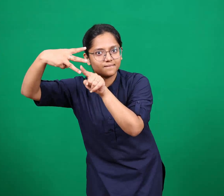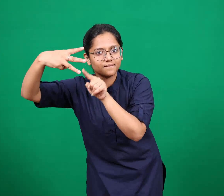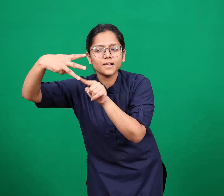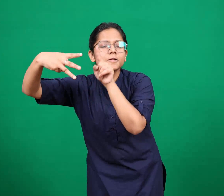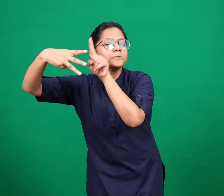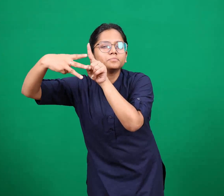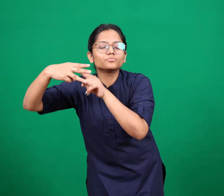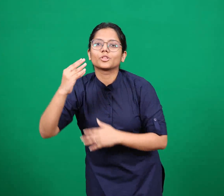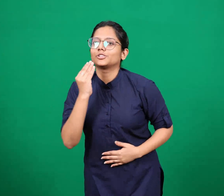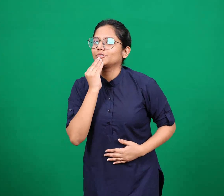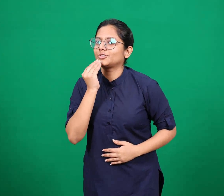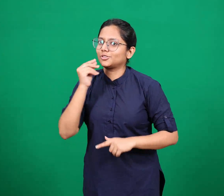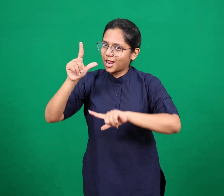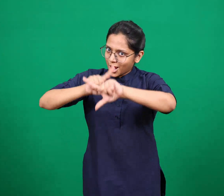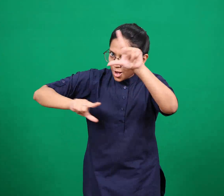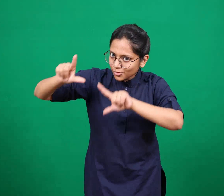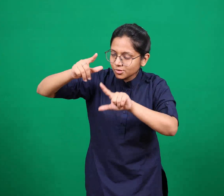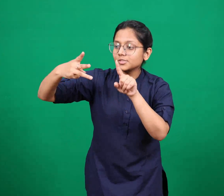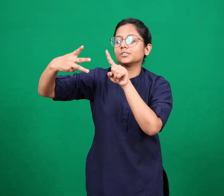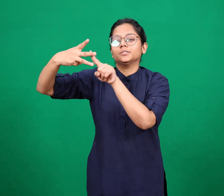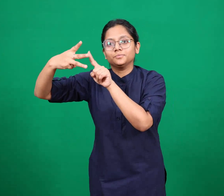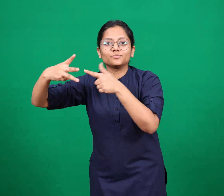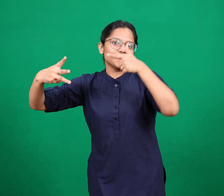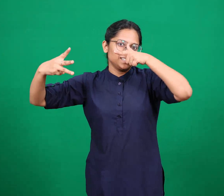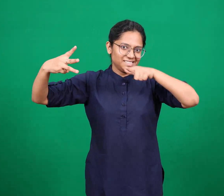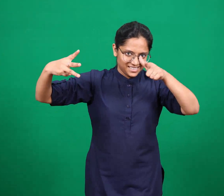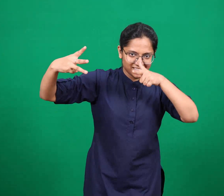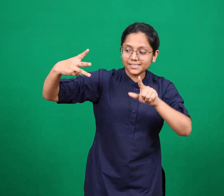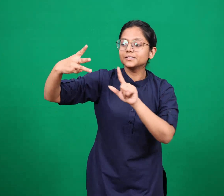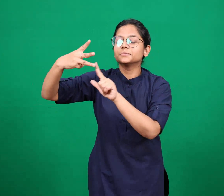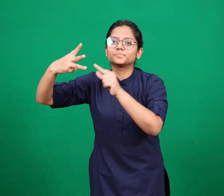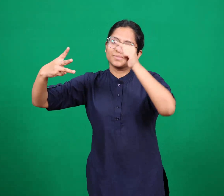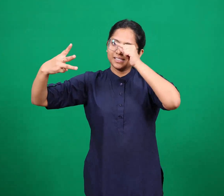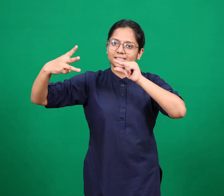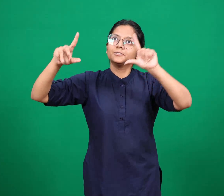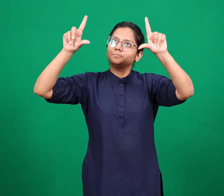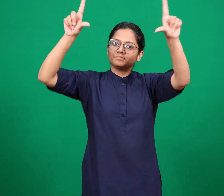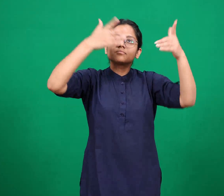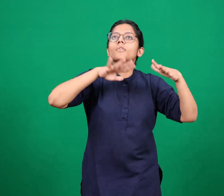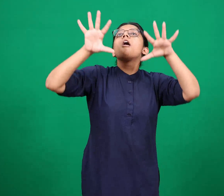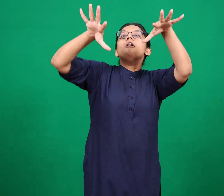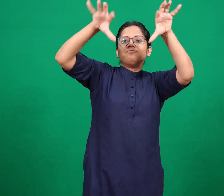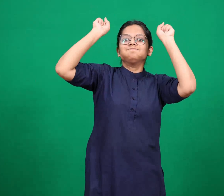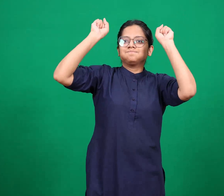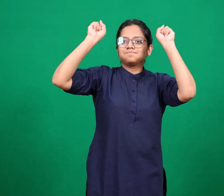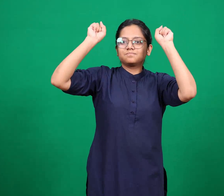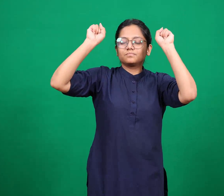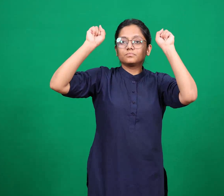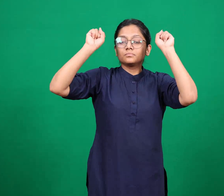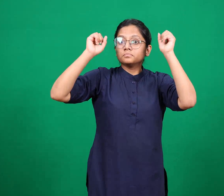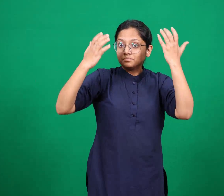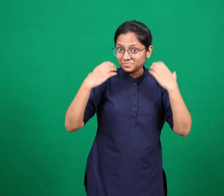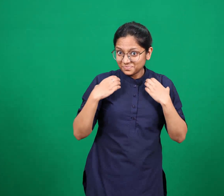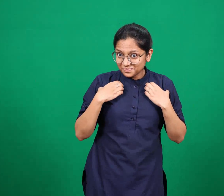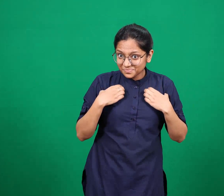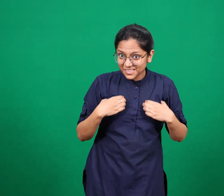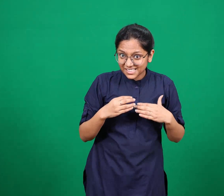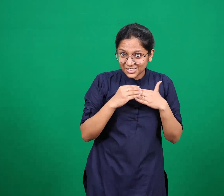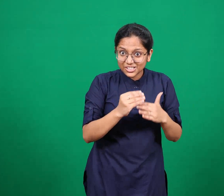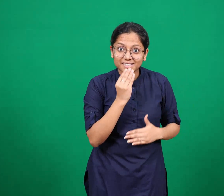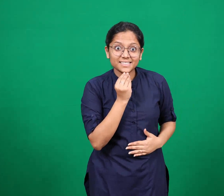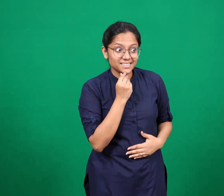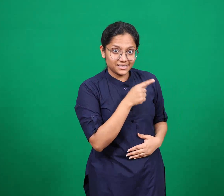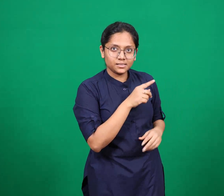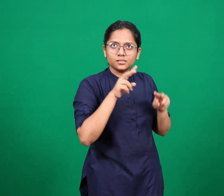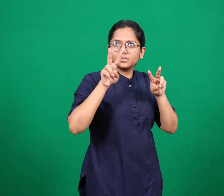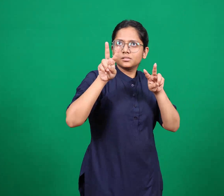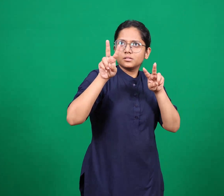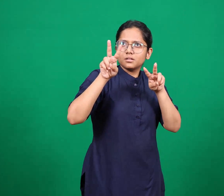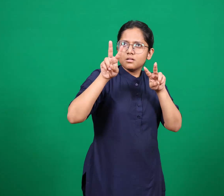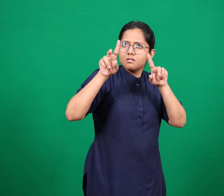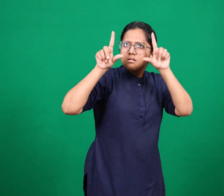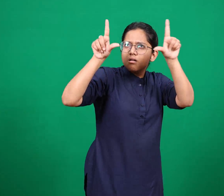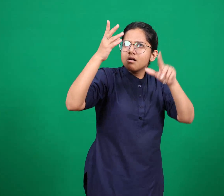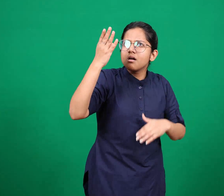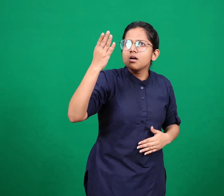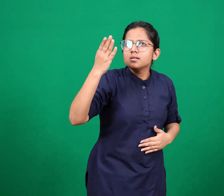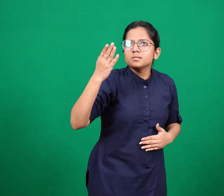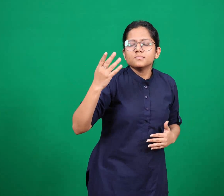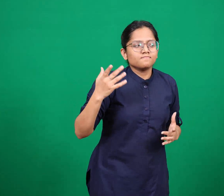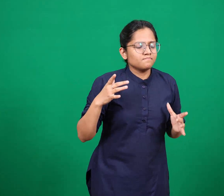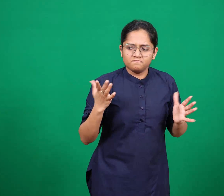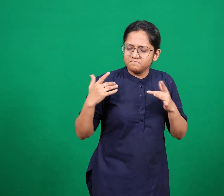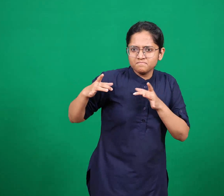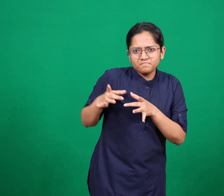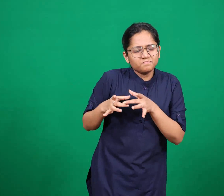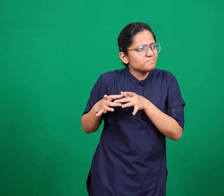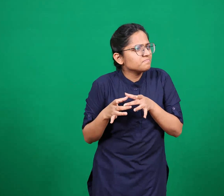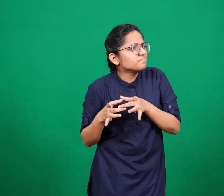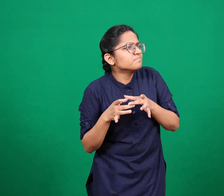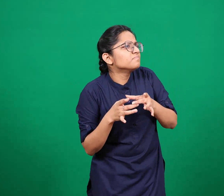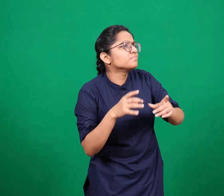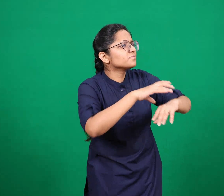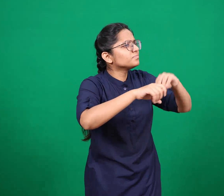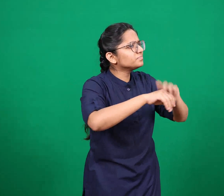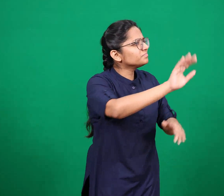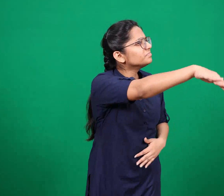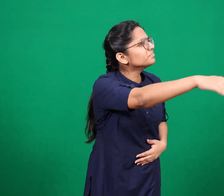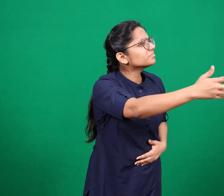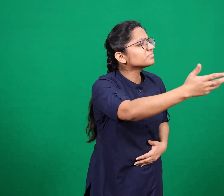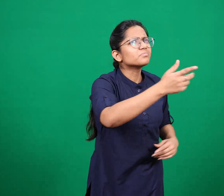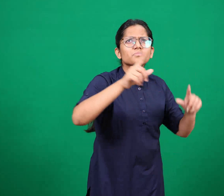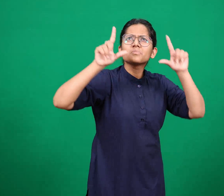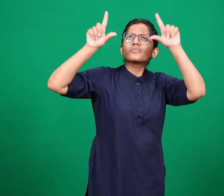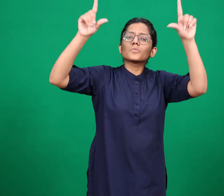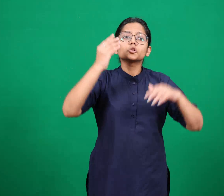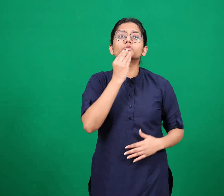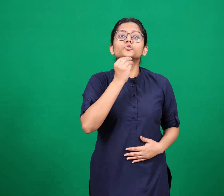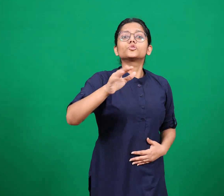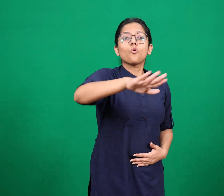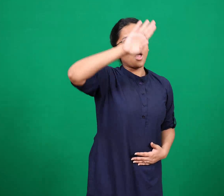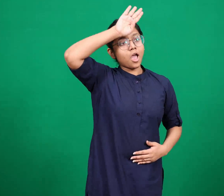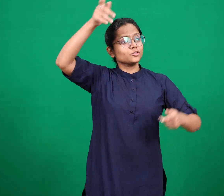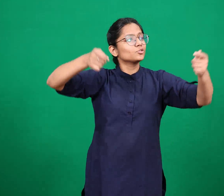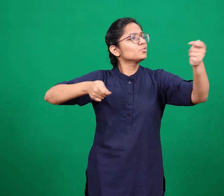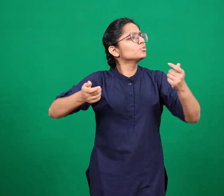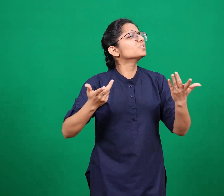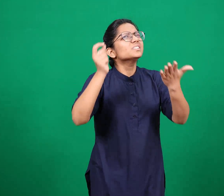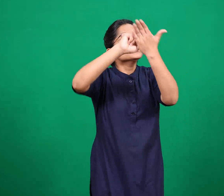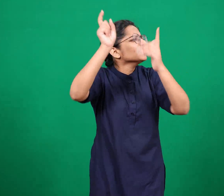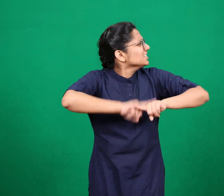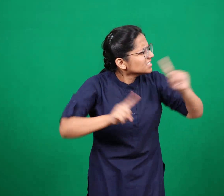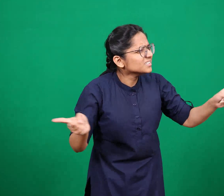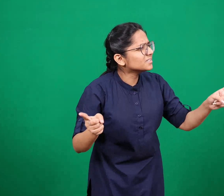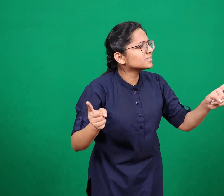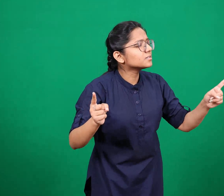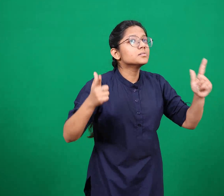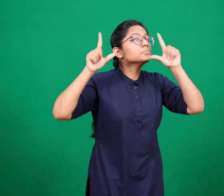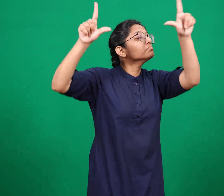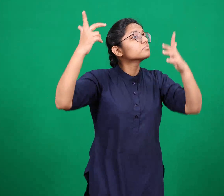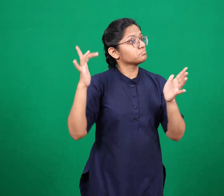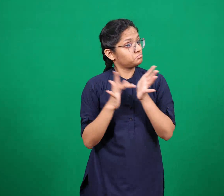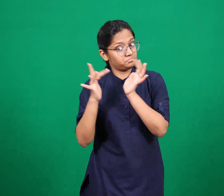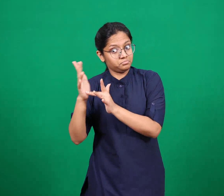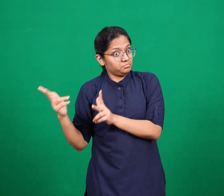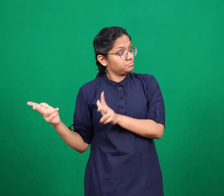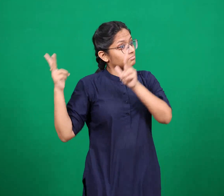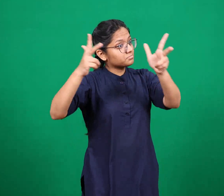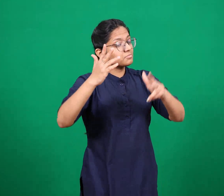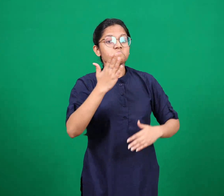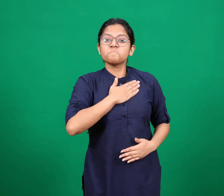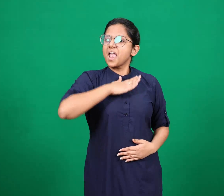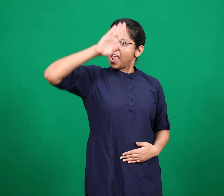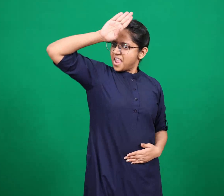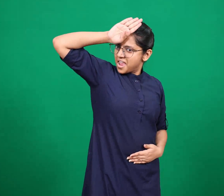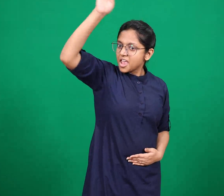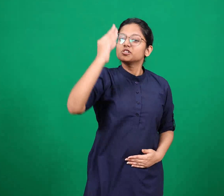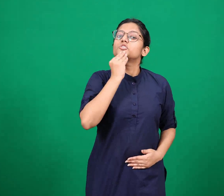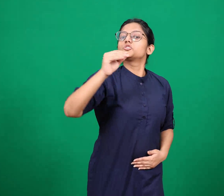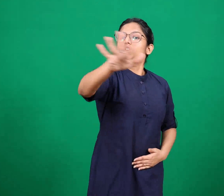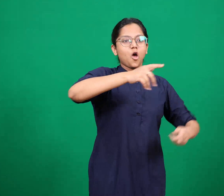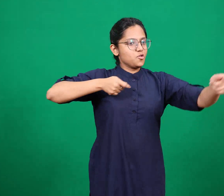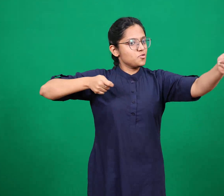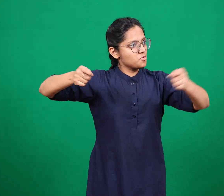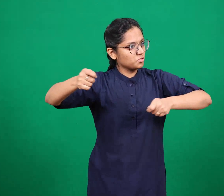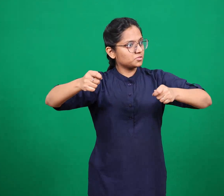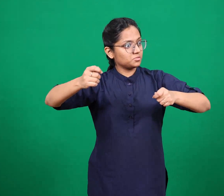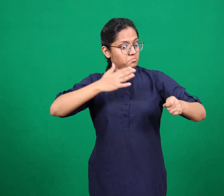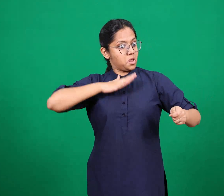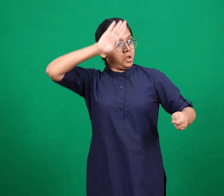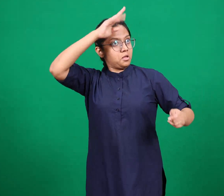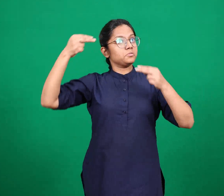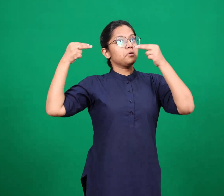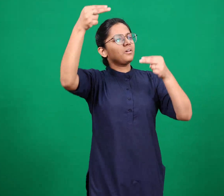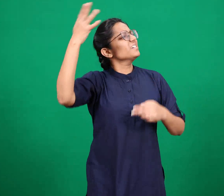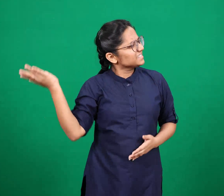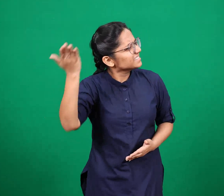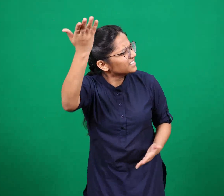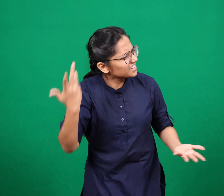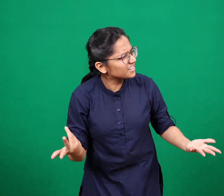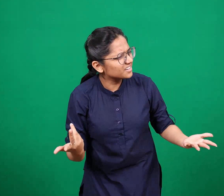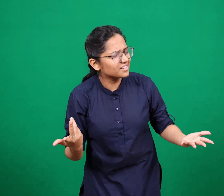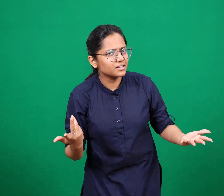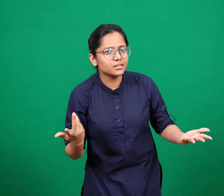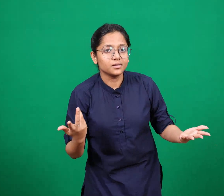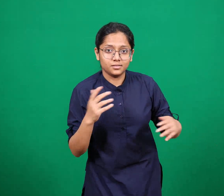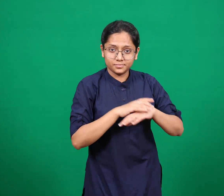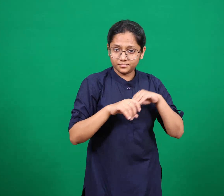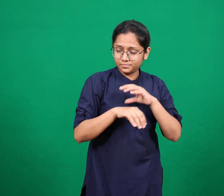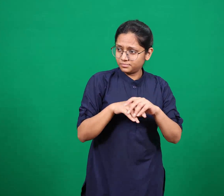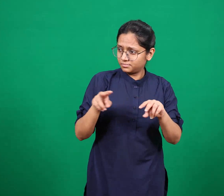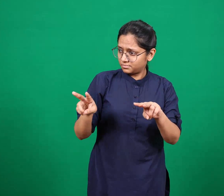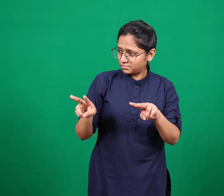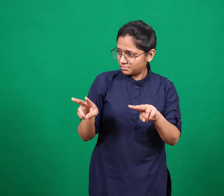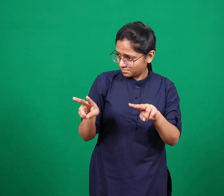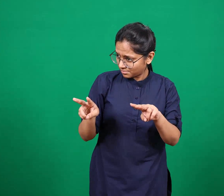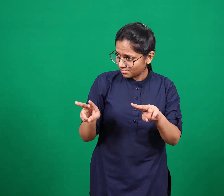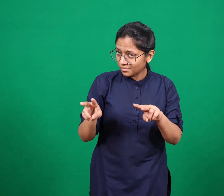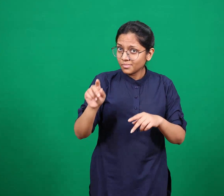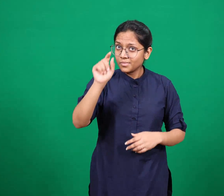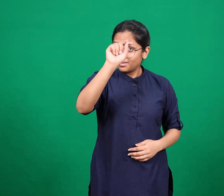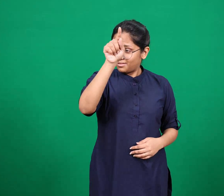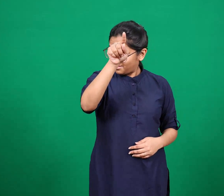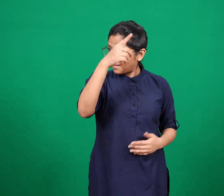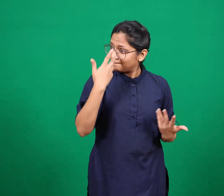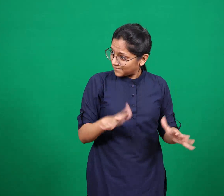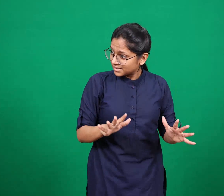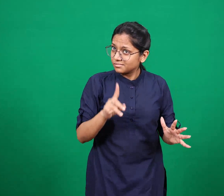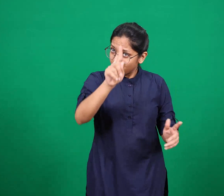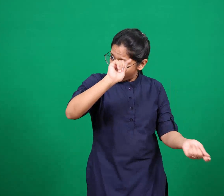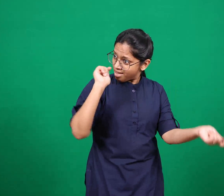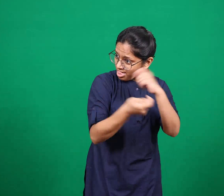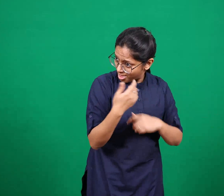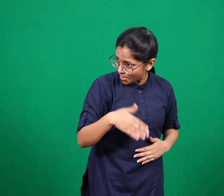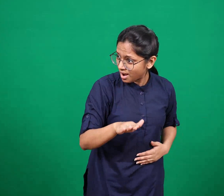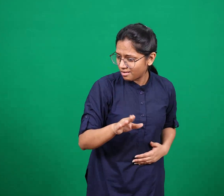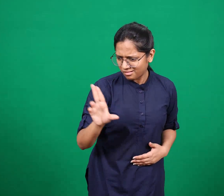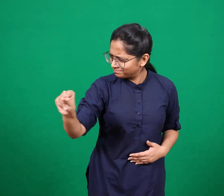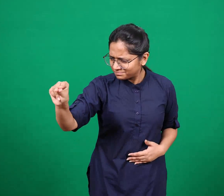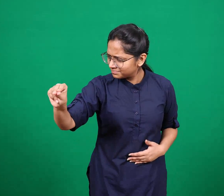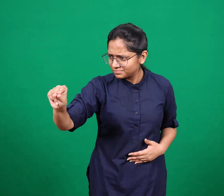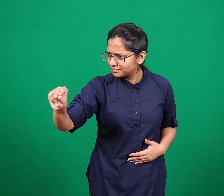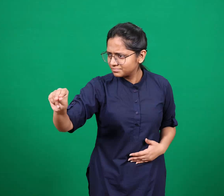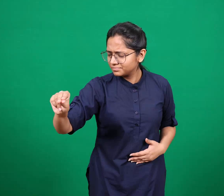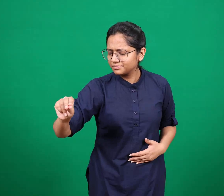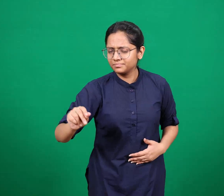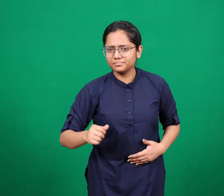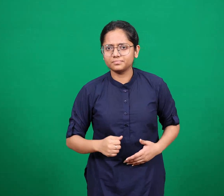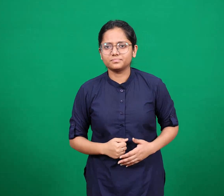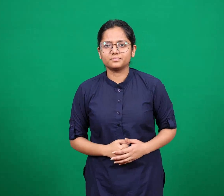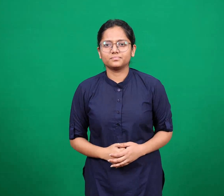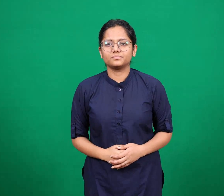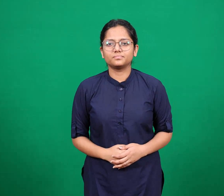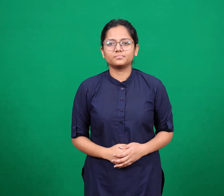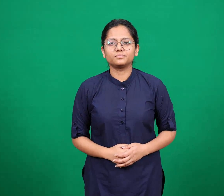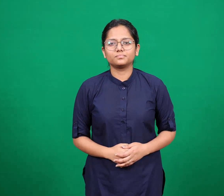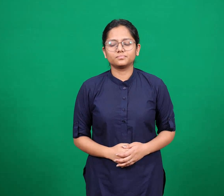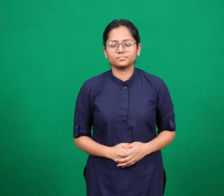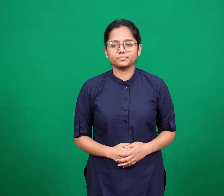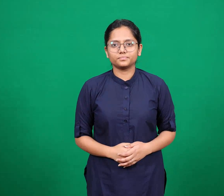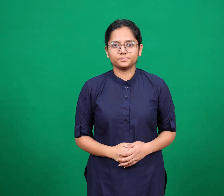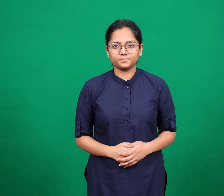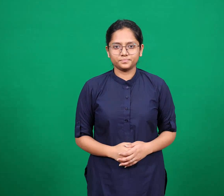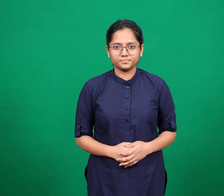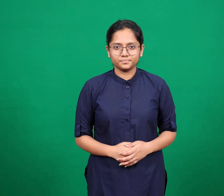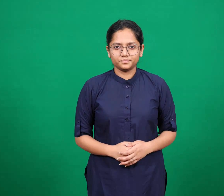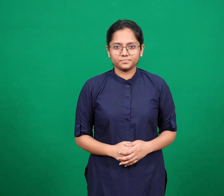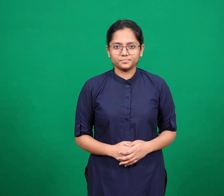So the chief priests of the Jews said to Pilate, "Do not write, ' The King of the Jews,' but only that He said, ' I am the King of the Jews.'" Pilate answered, "What I have written, I have written."